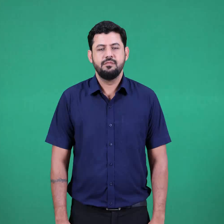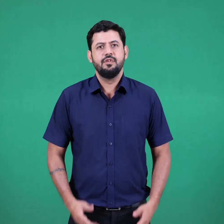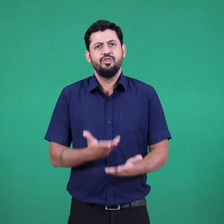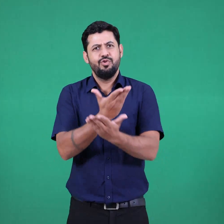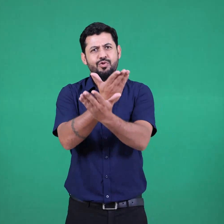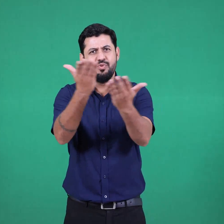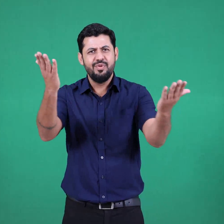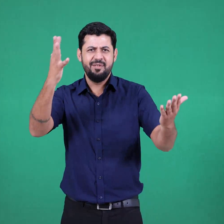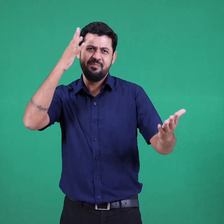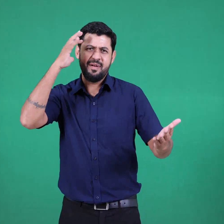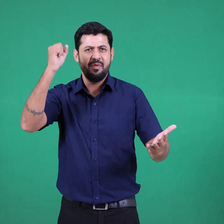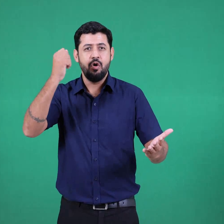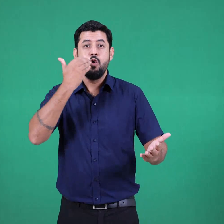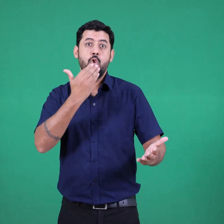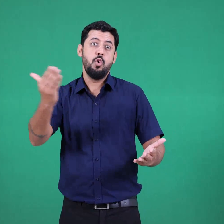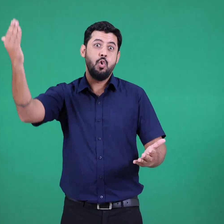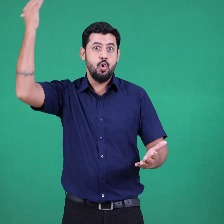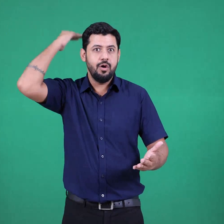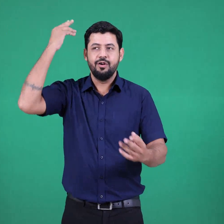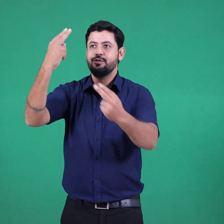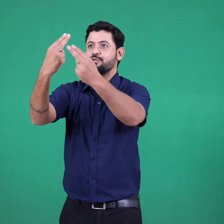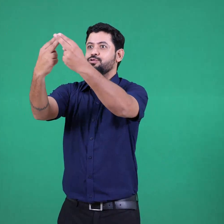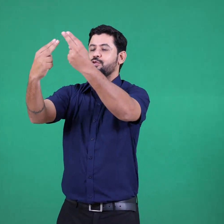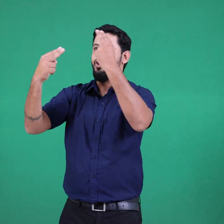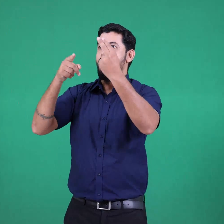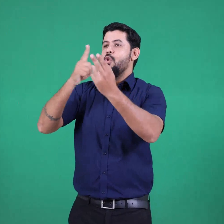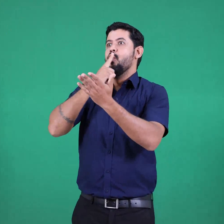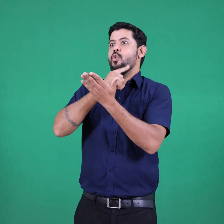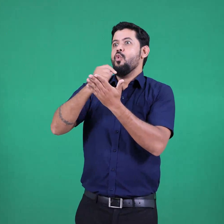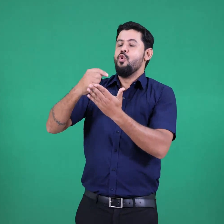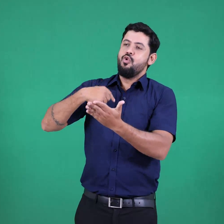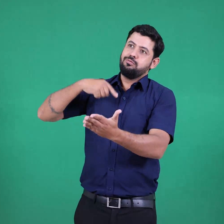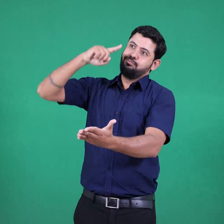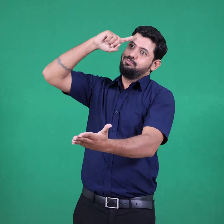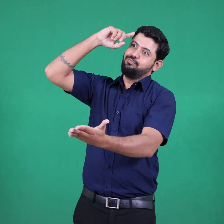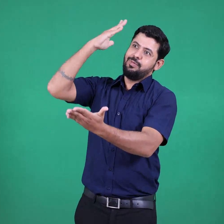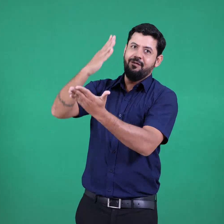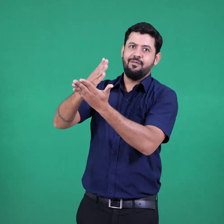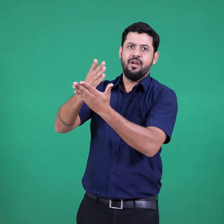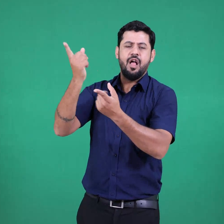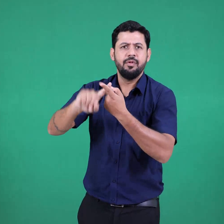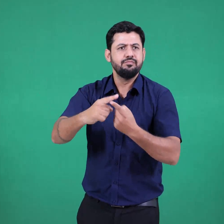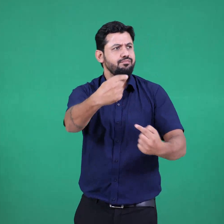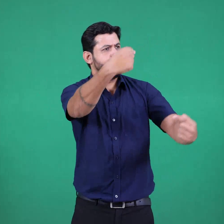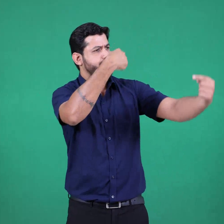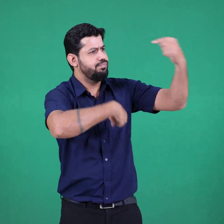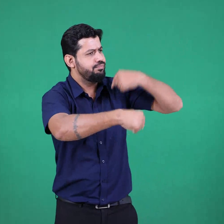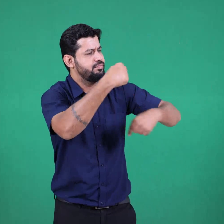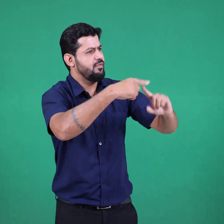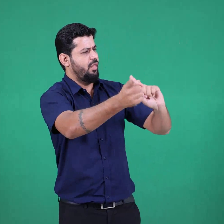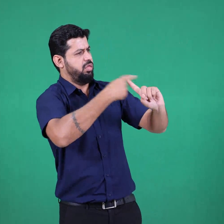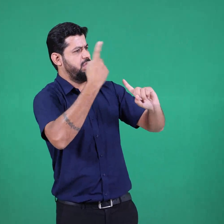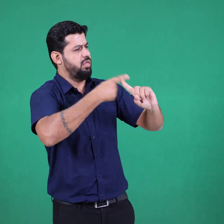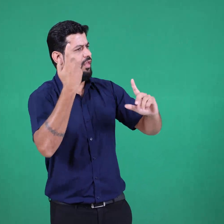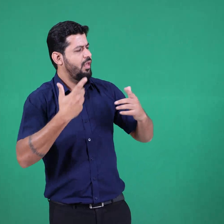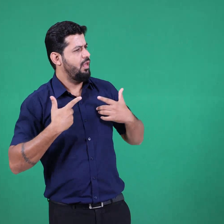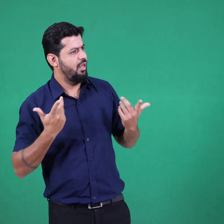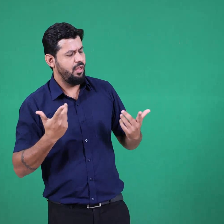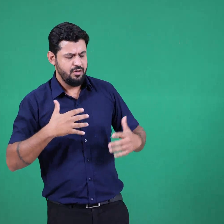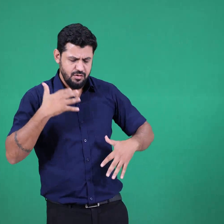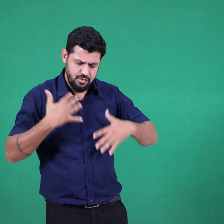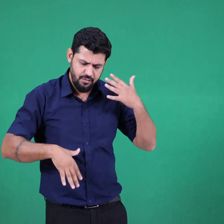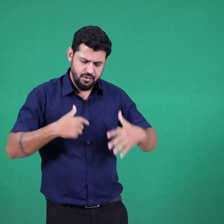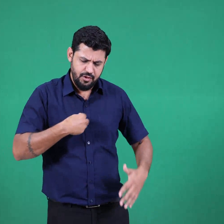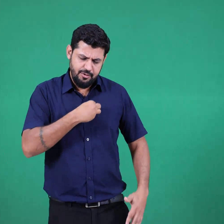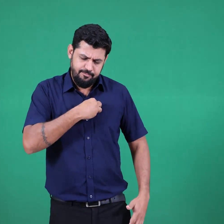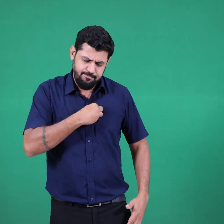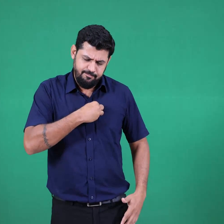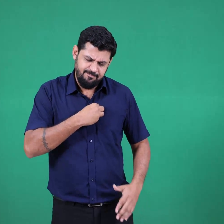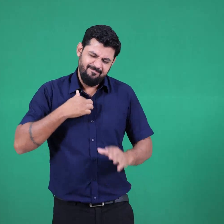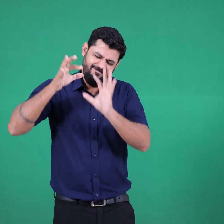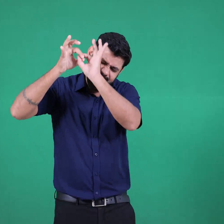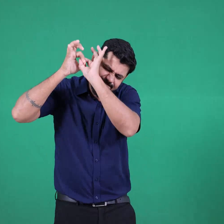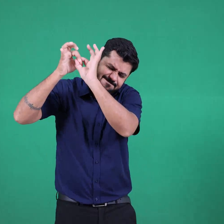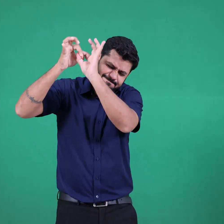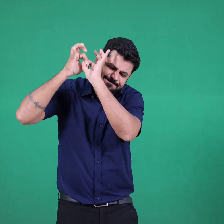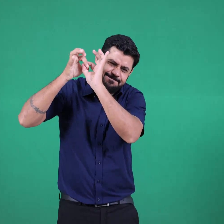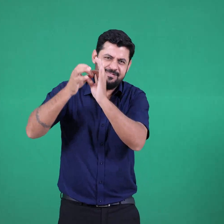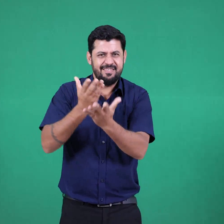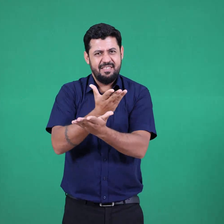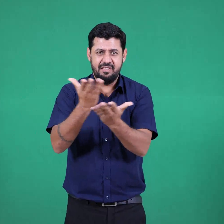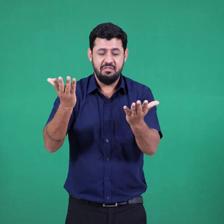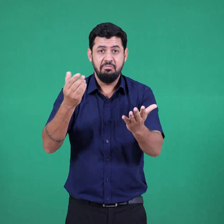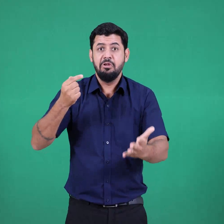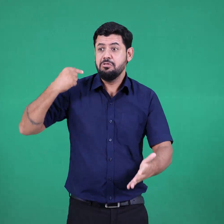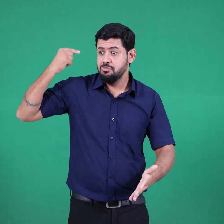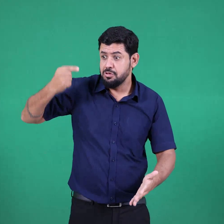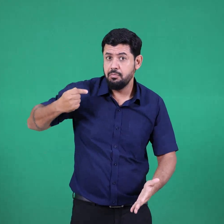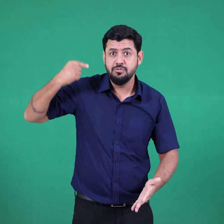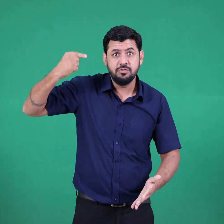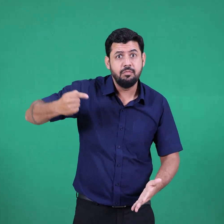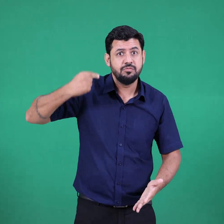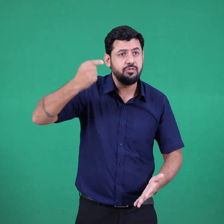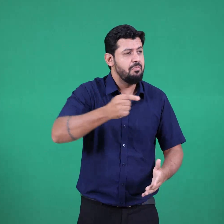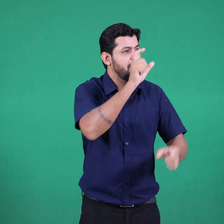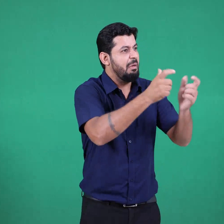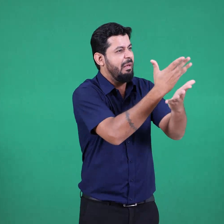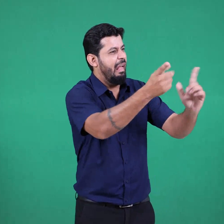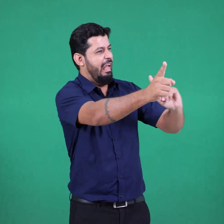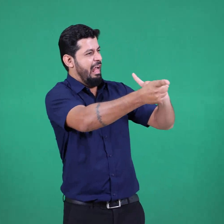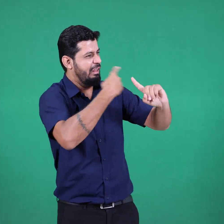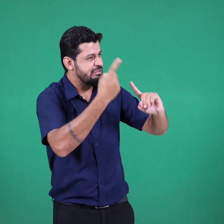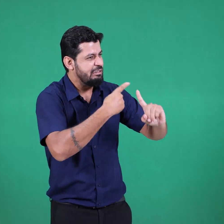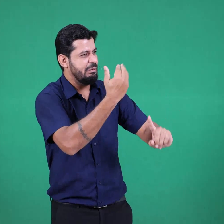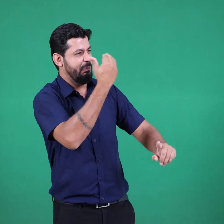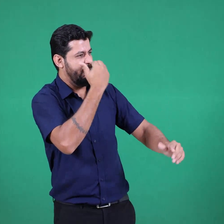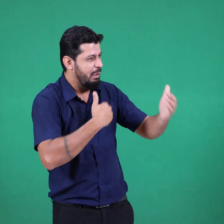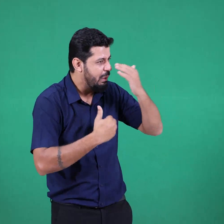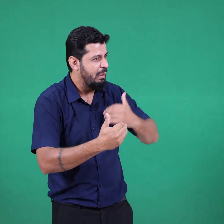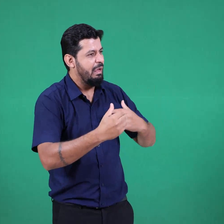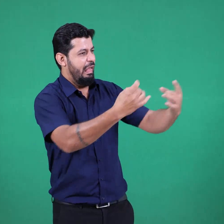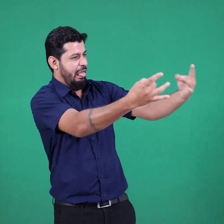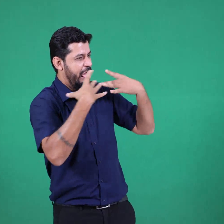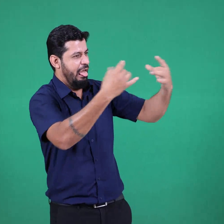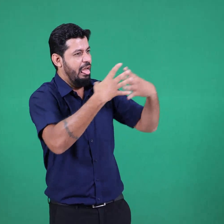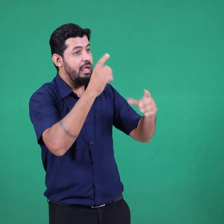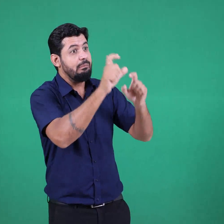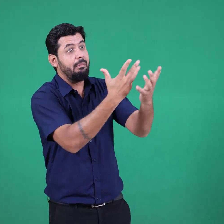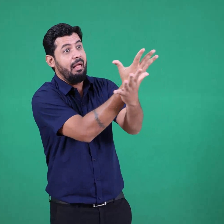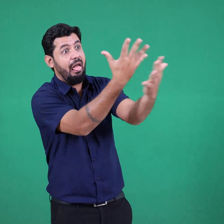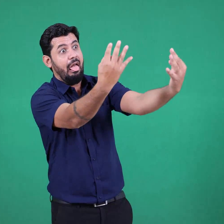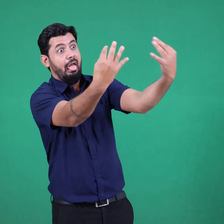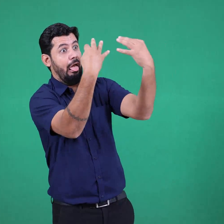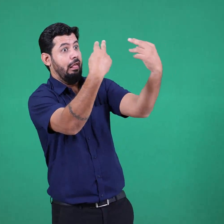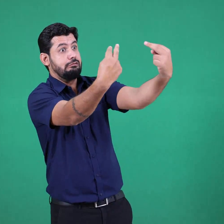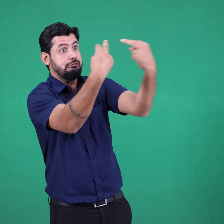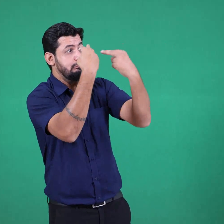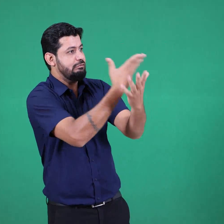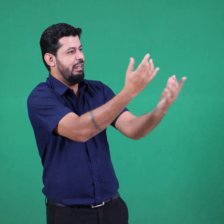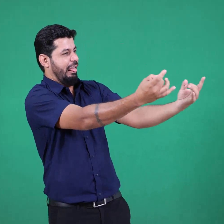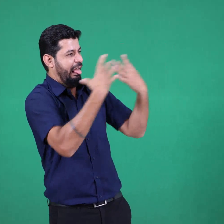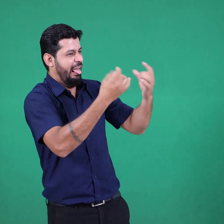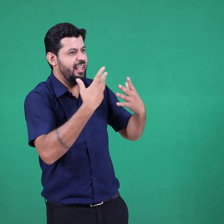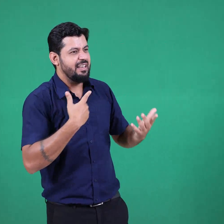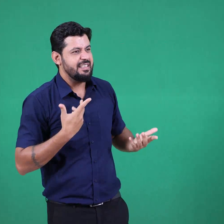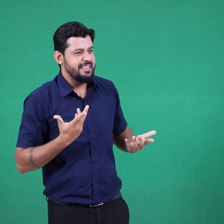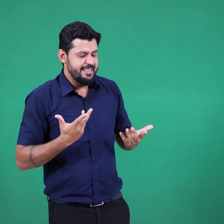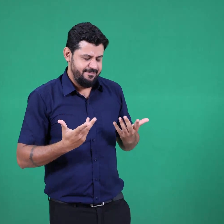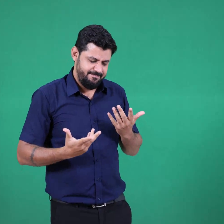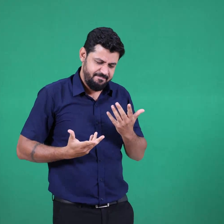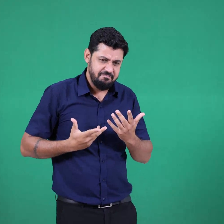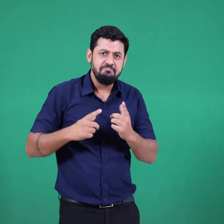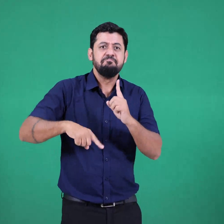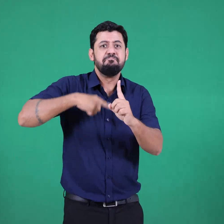Remember the early days that you were in the light. In those days, you endured a great conflict in the face of suffering.